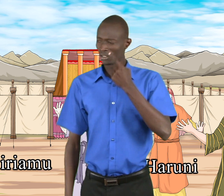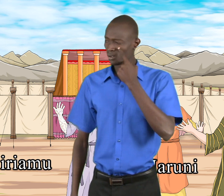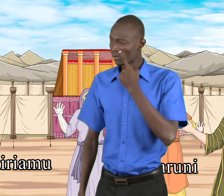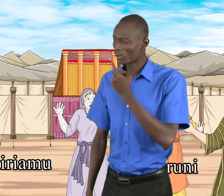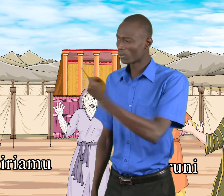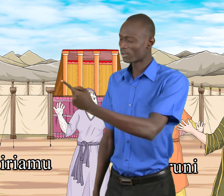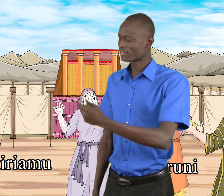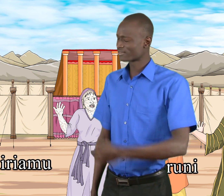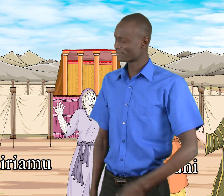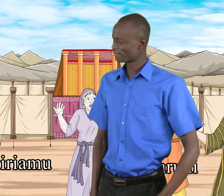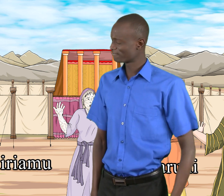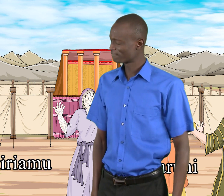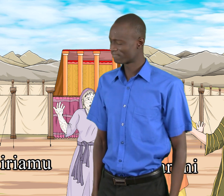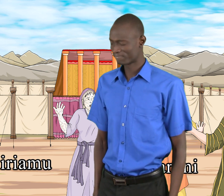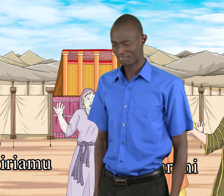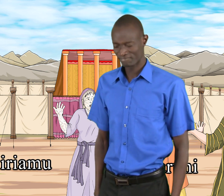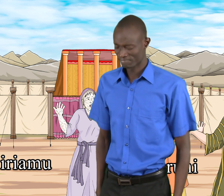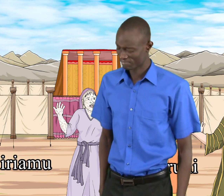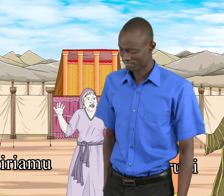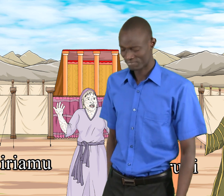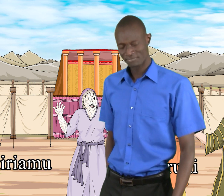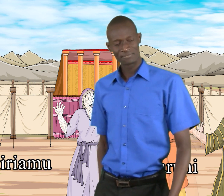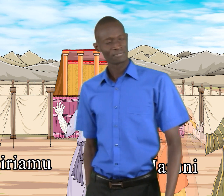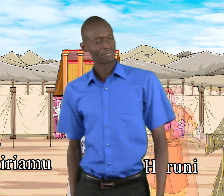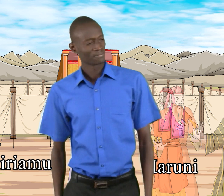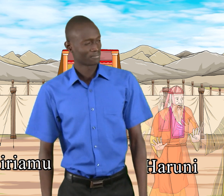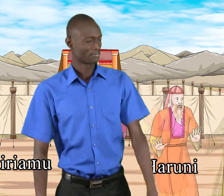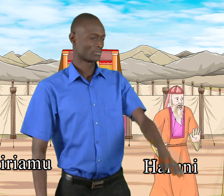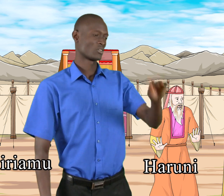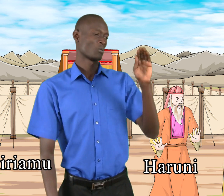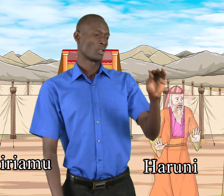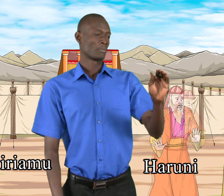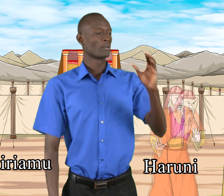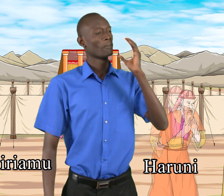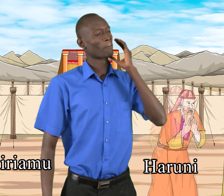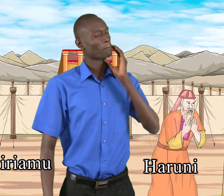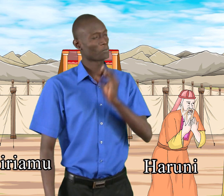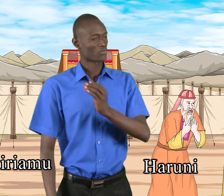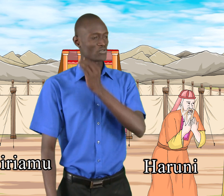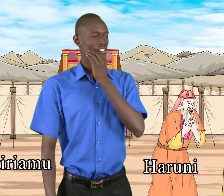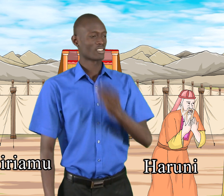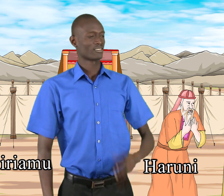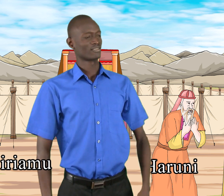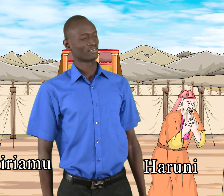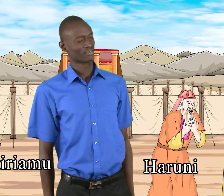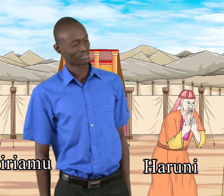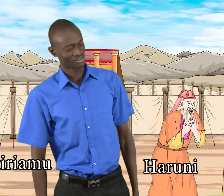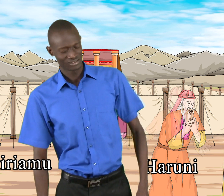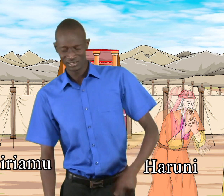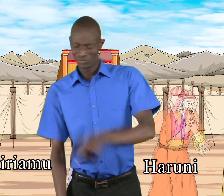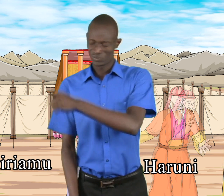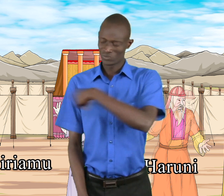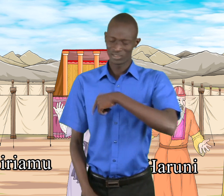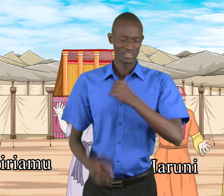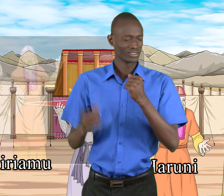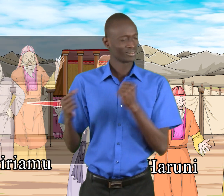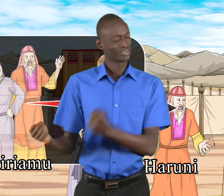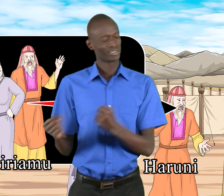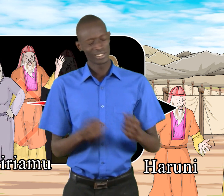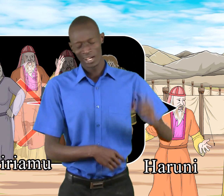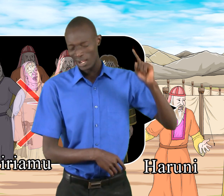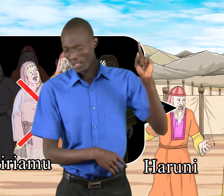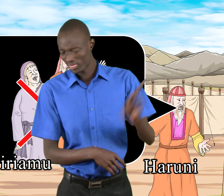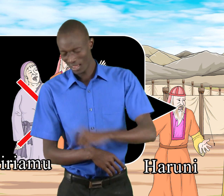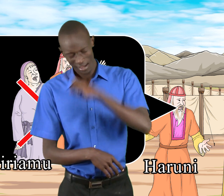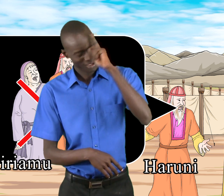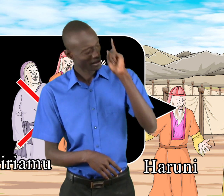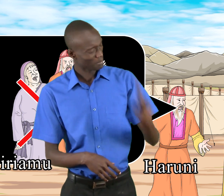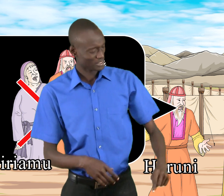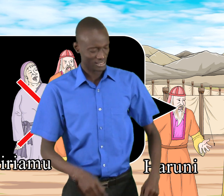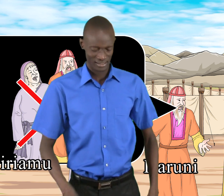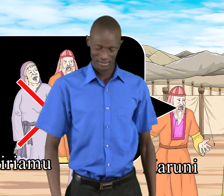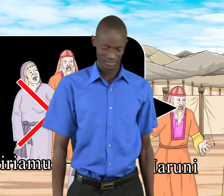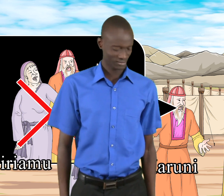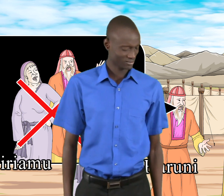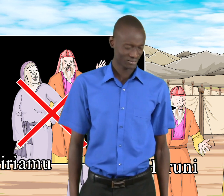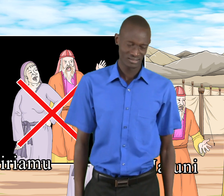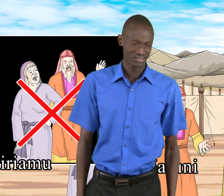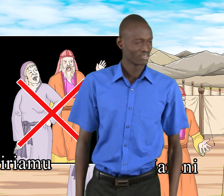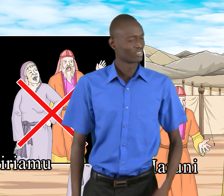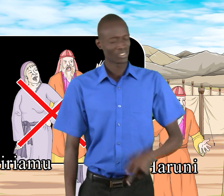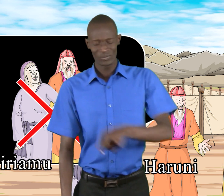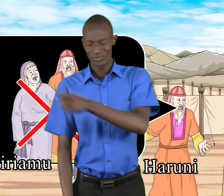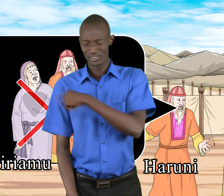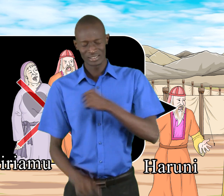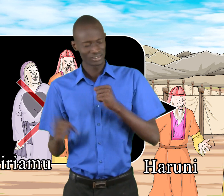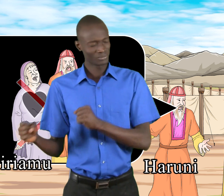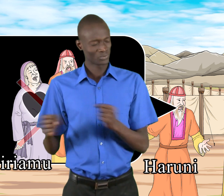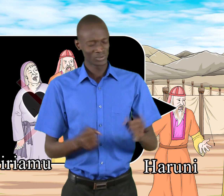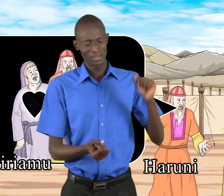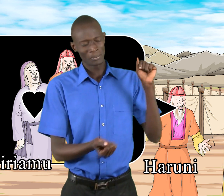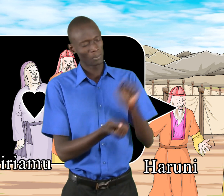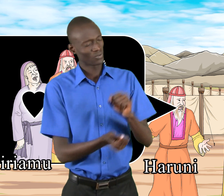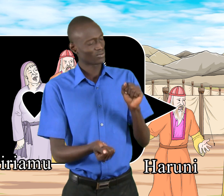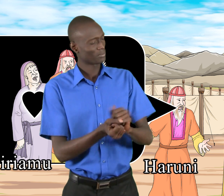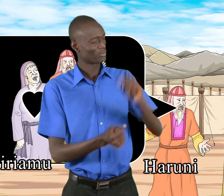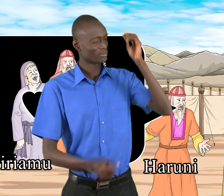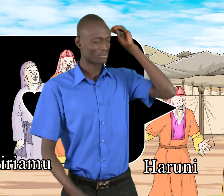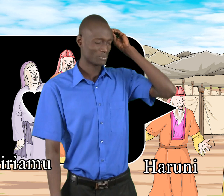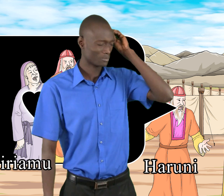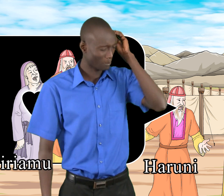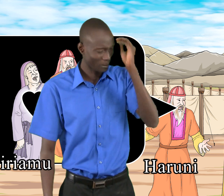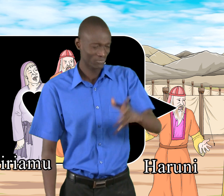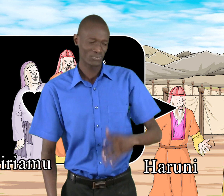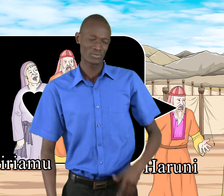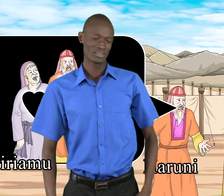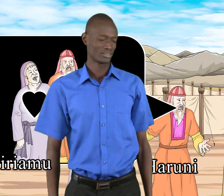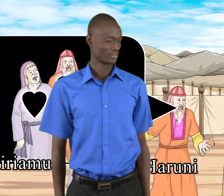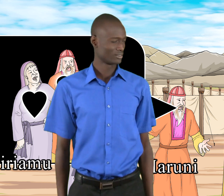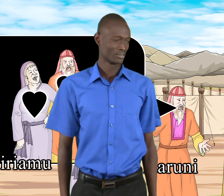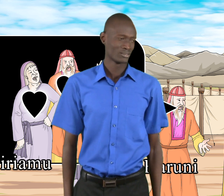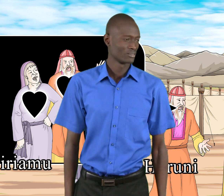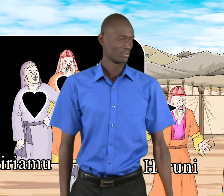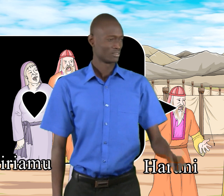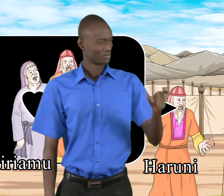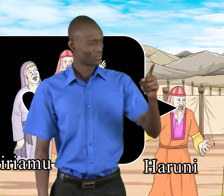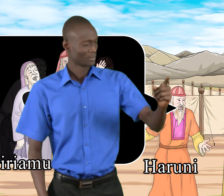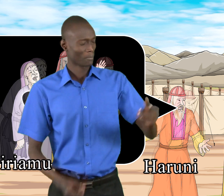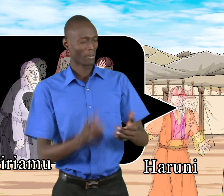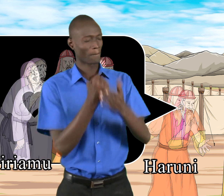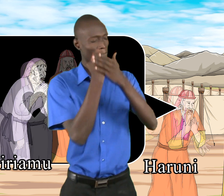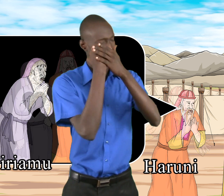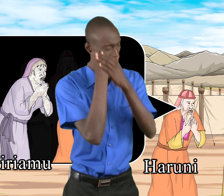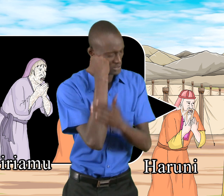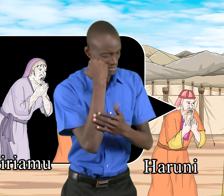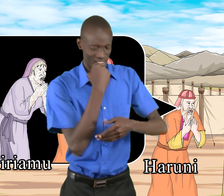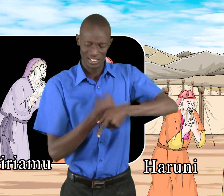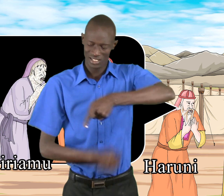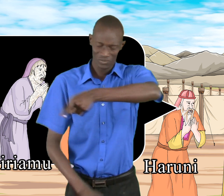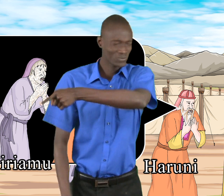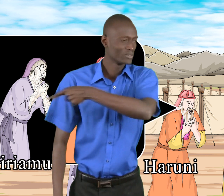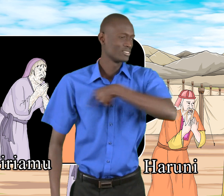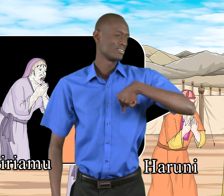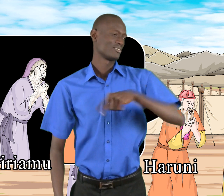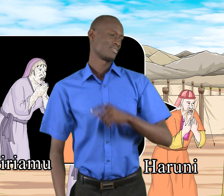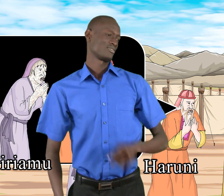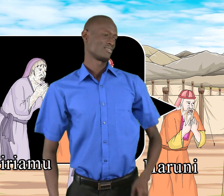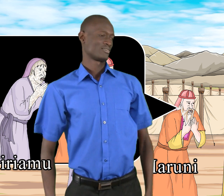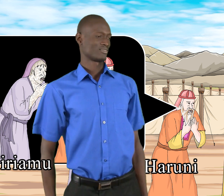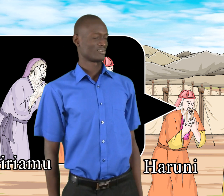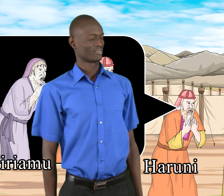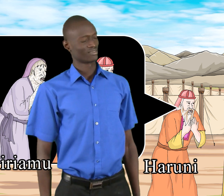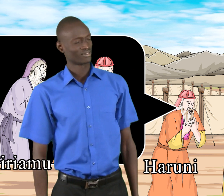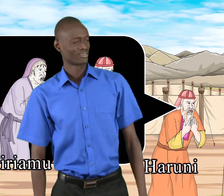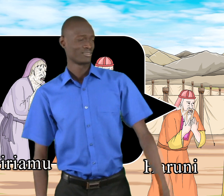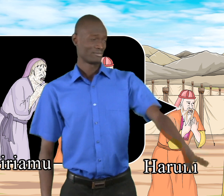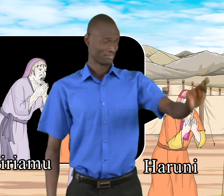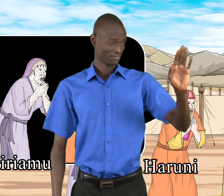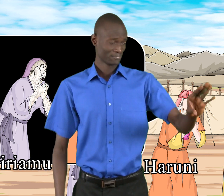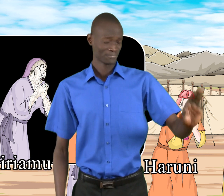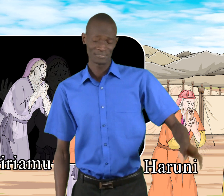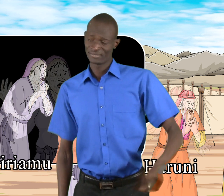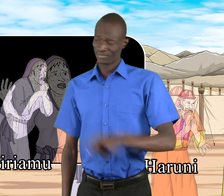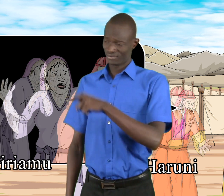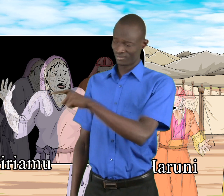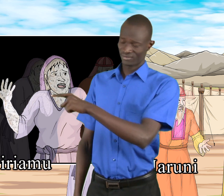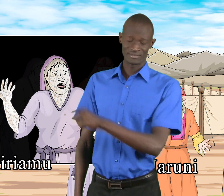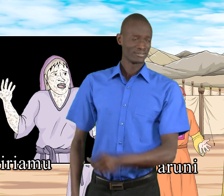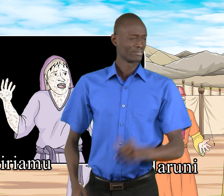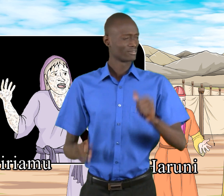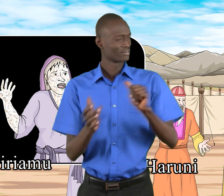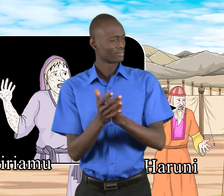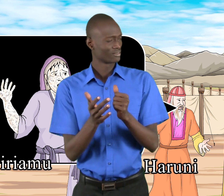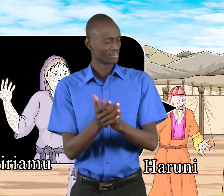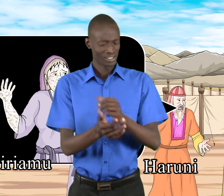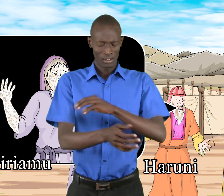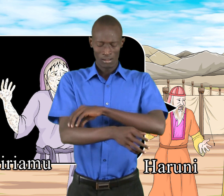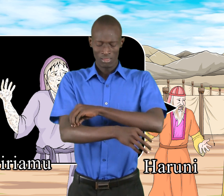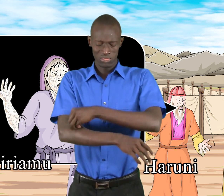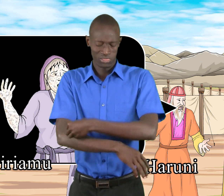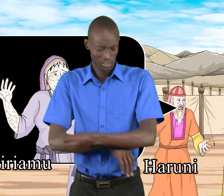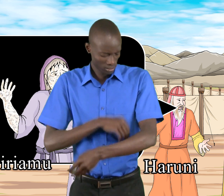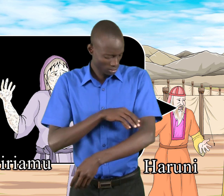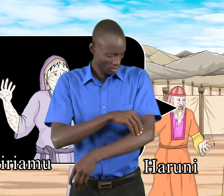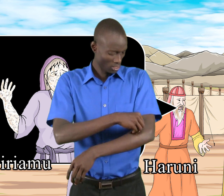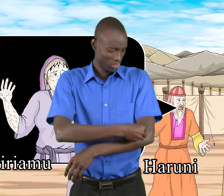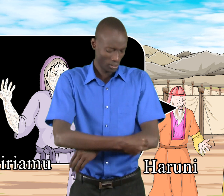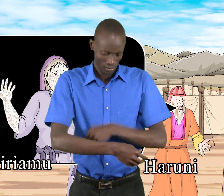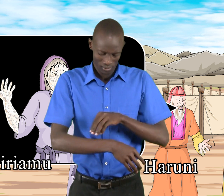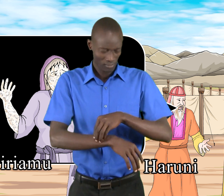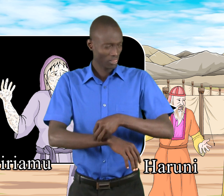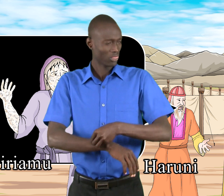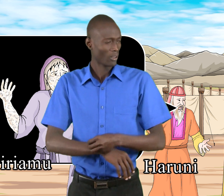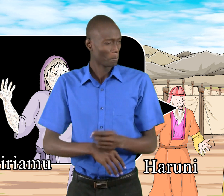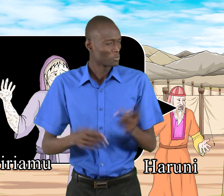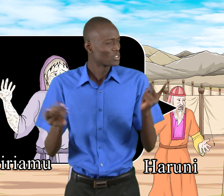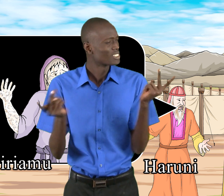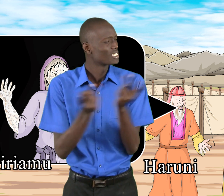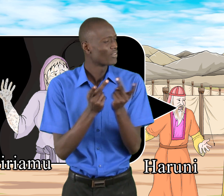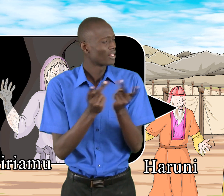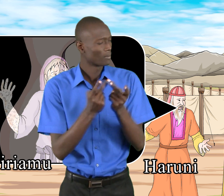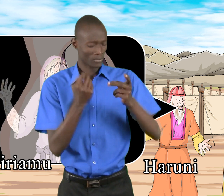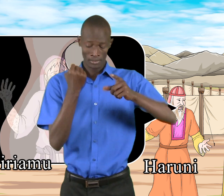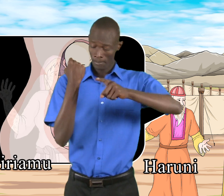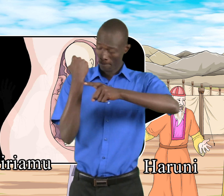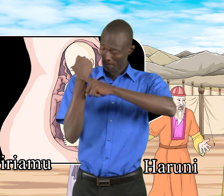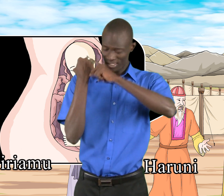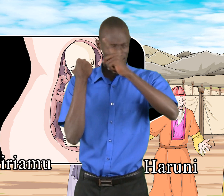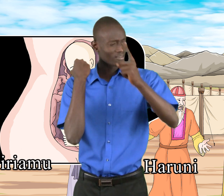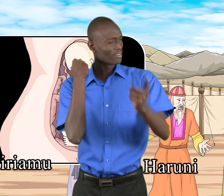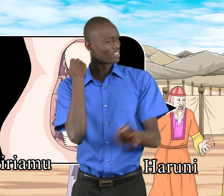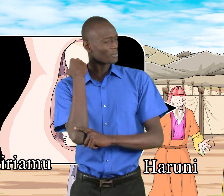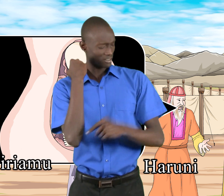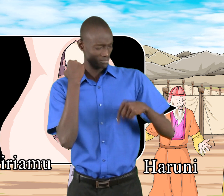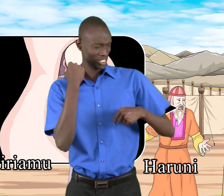Aaron turned toward her, saw that she was leprous, and said to Moses, “My lord, please do not hold against us this sin we have so foolishly committed.